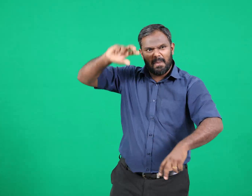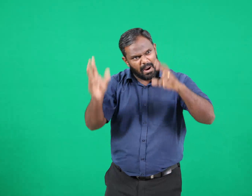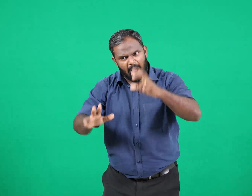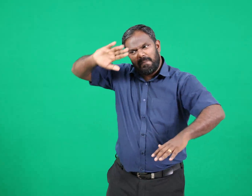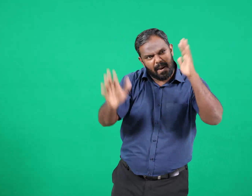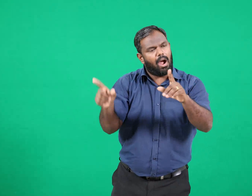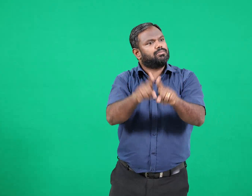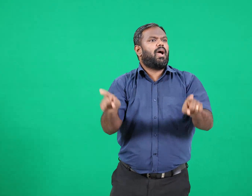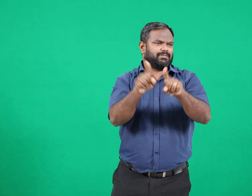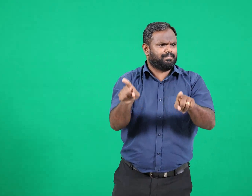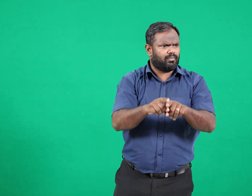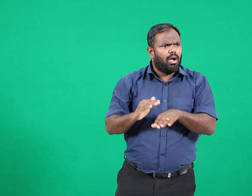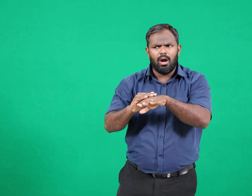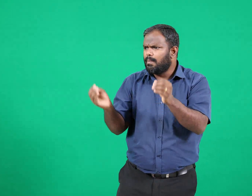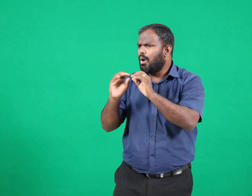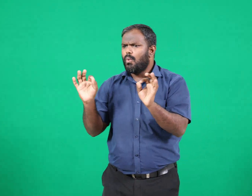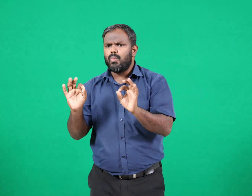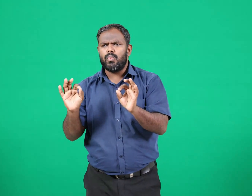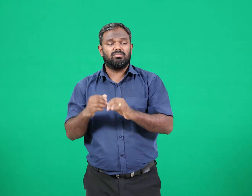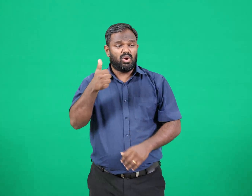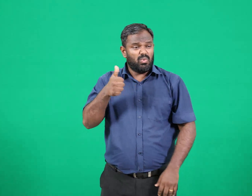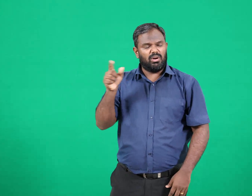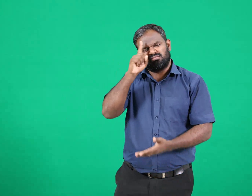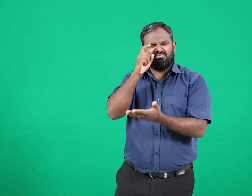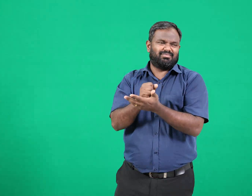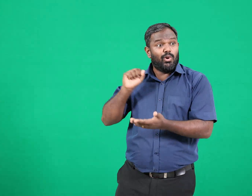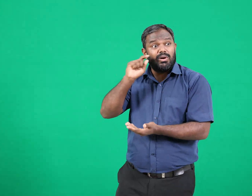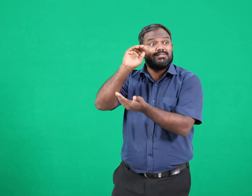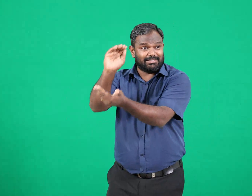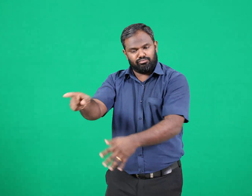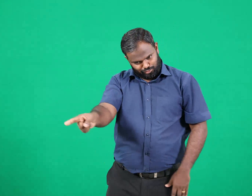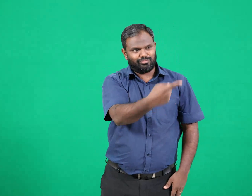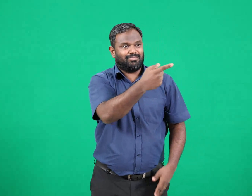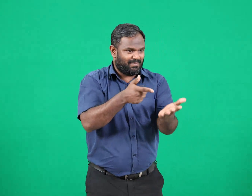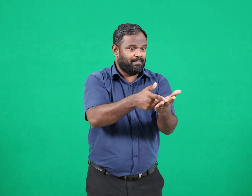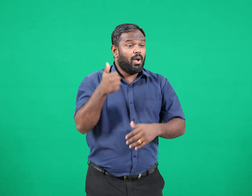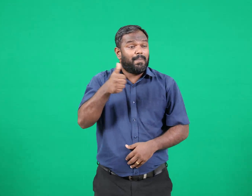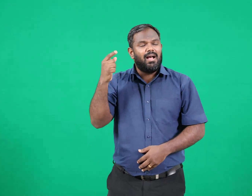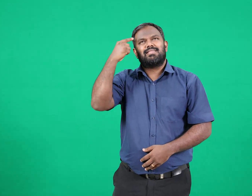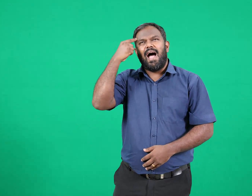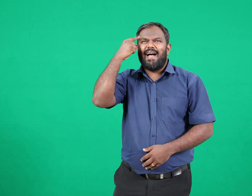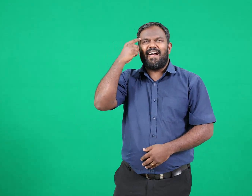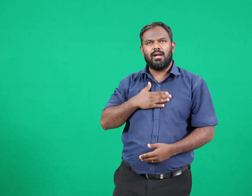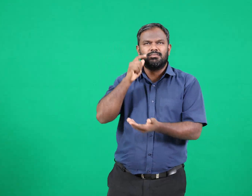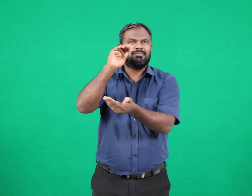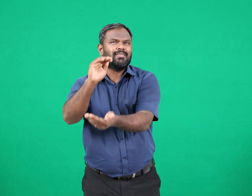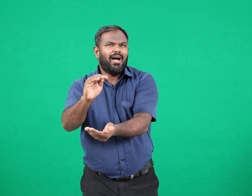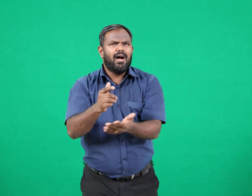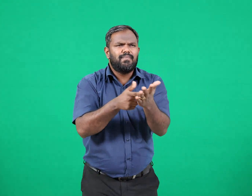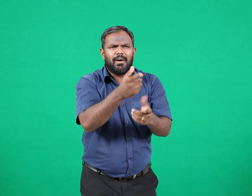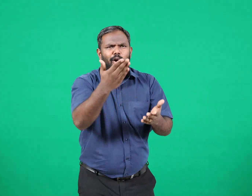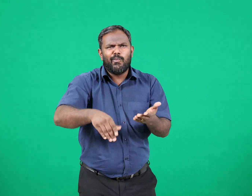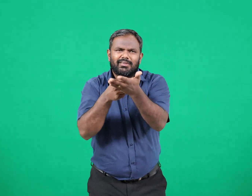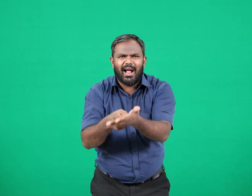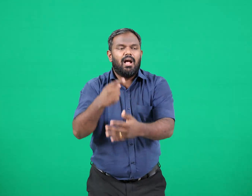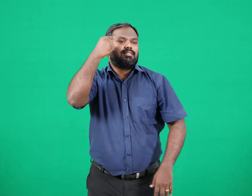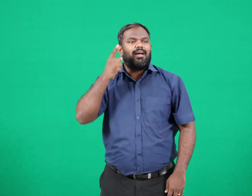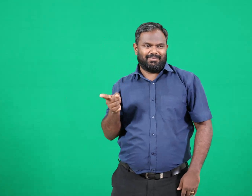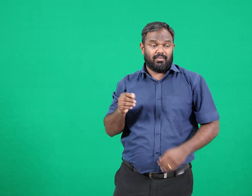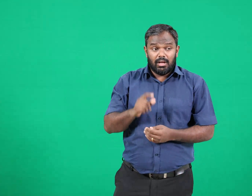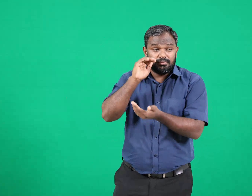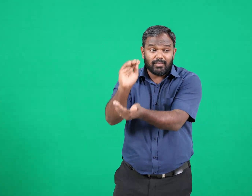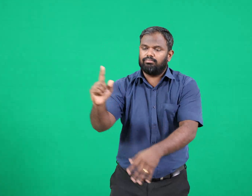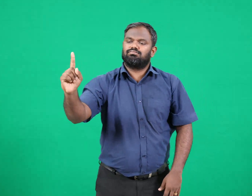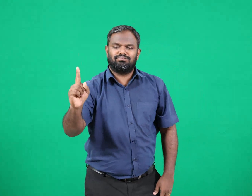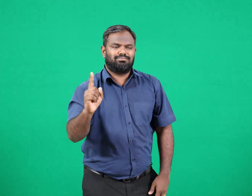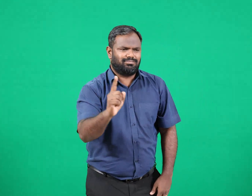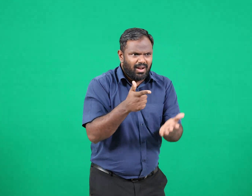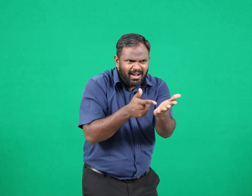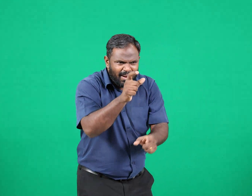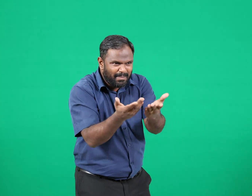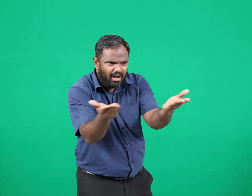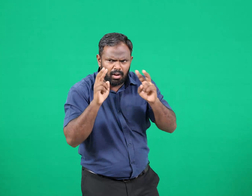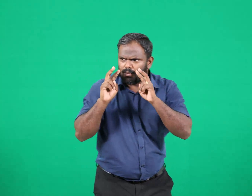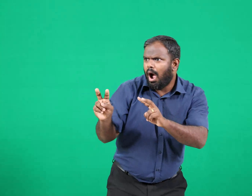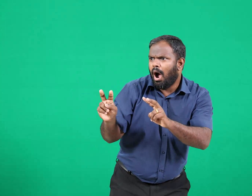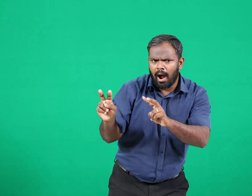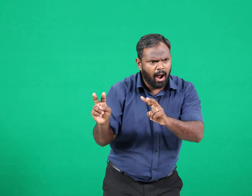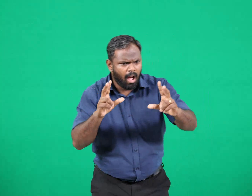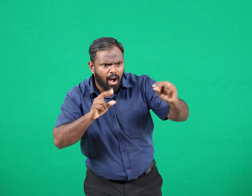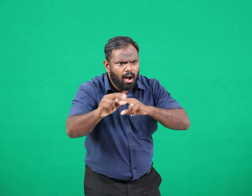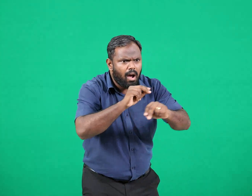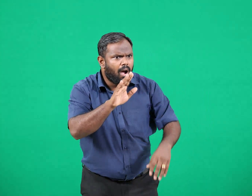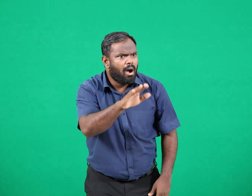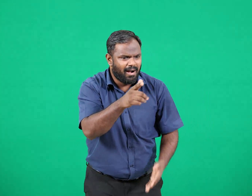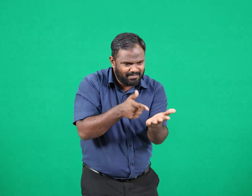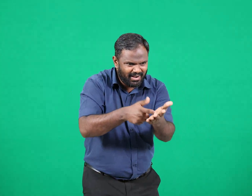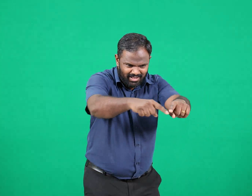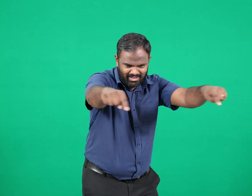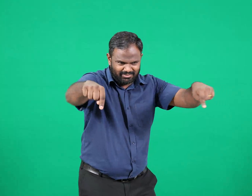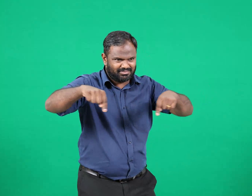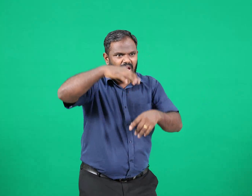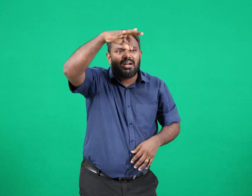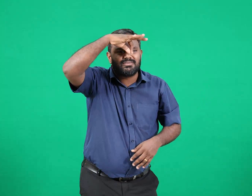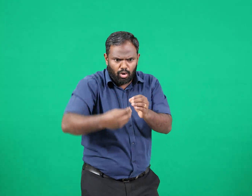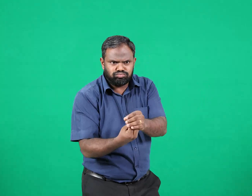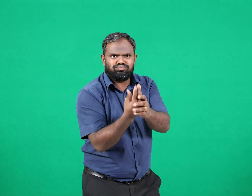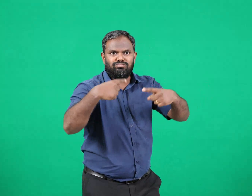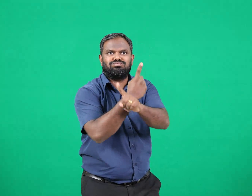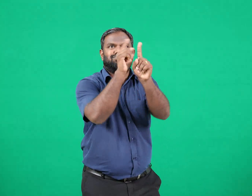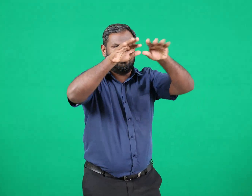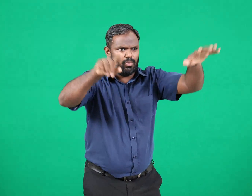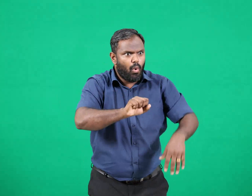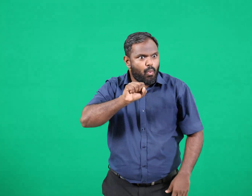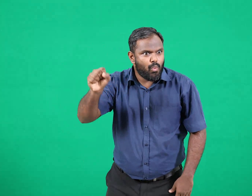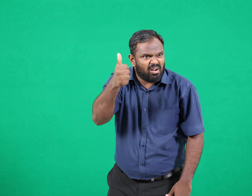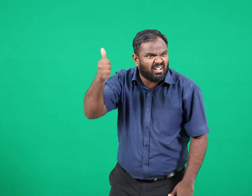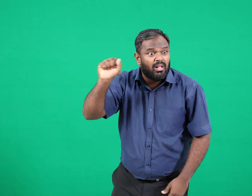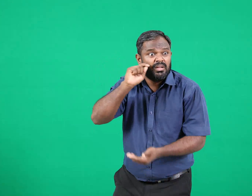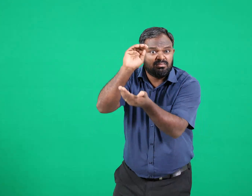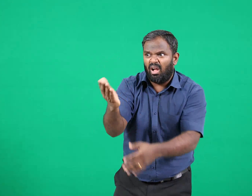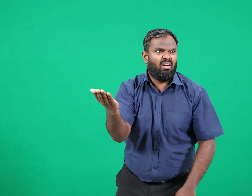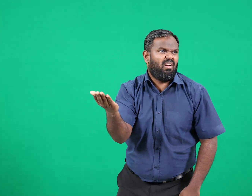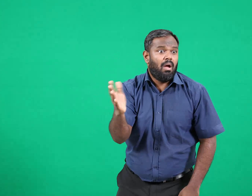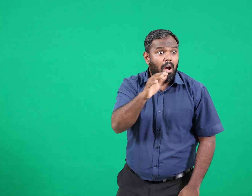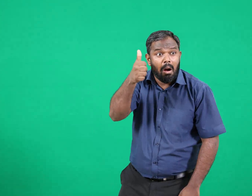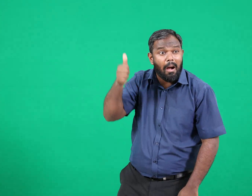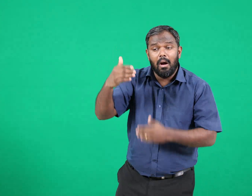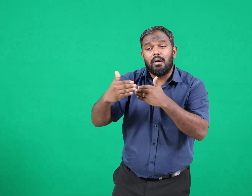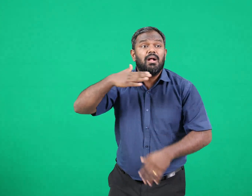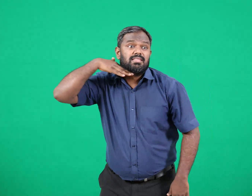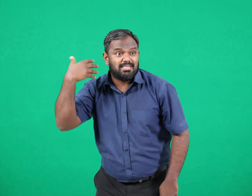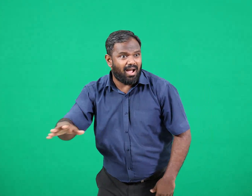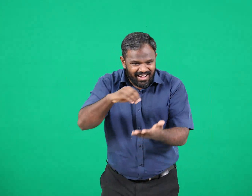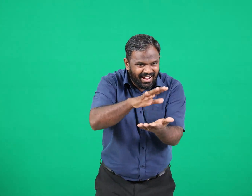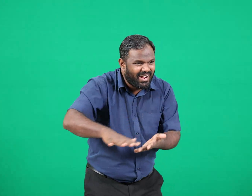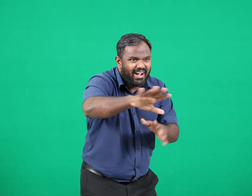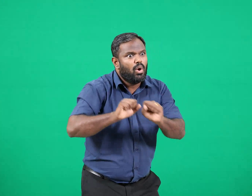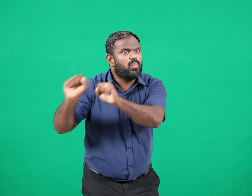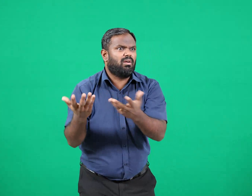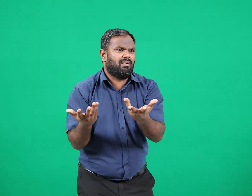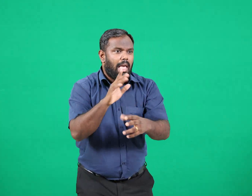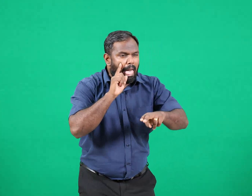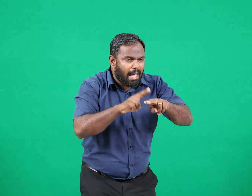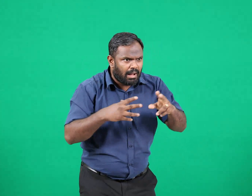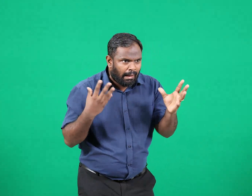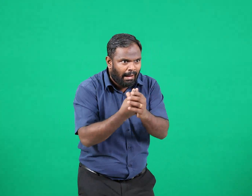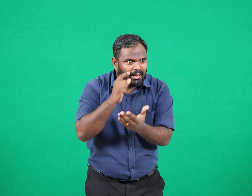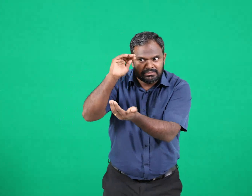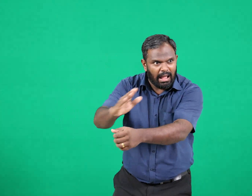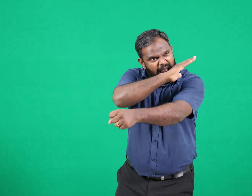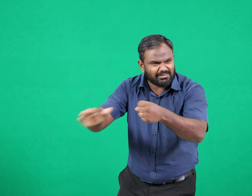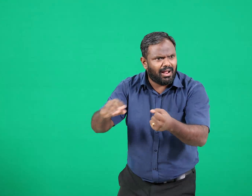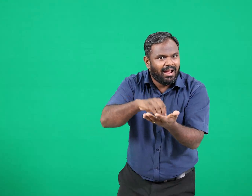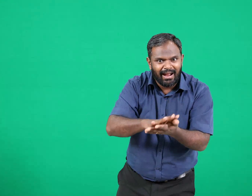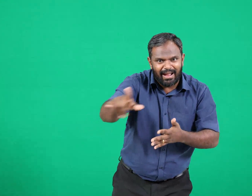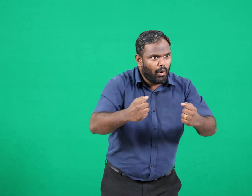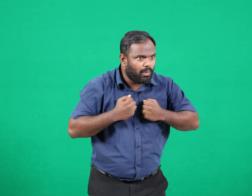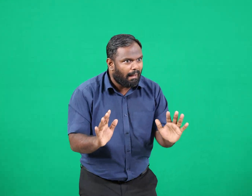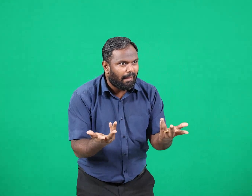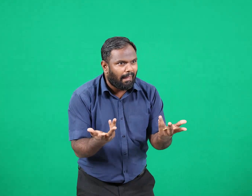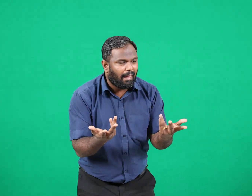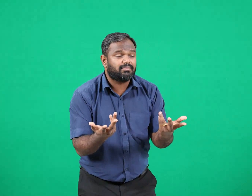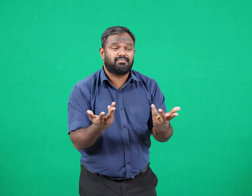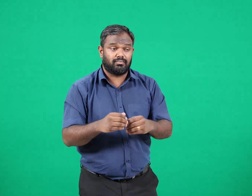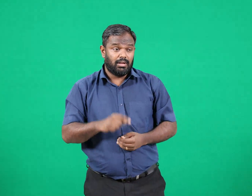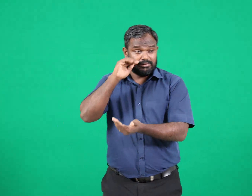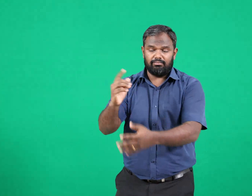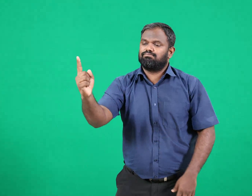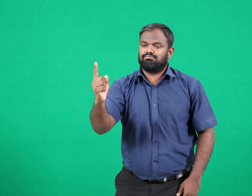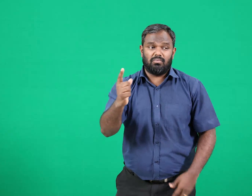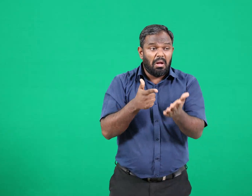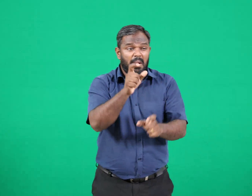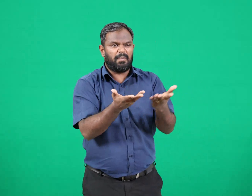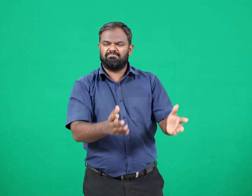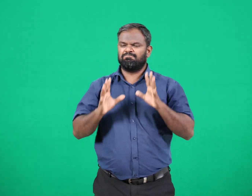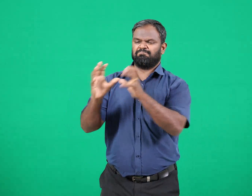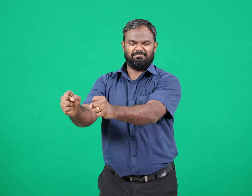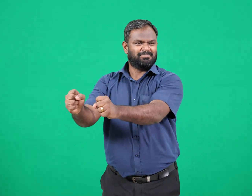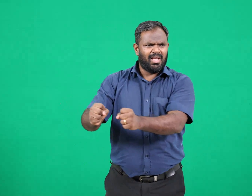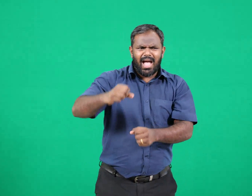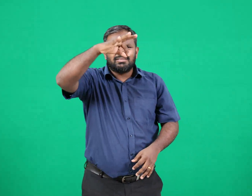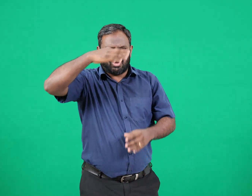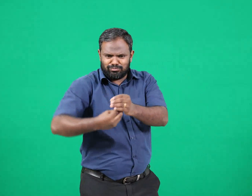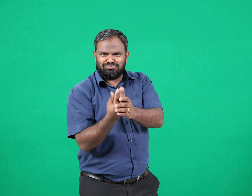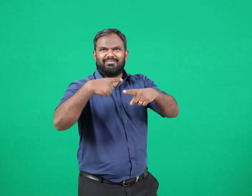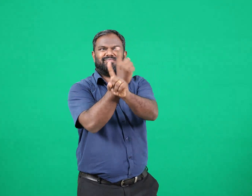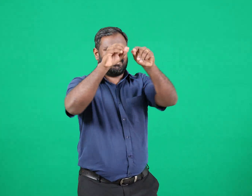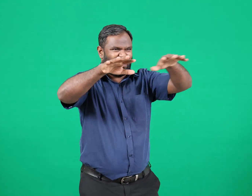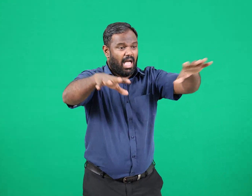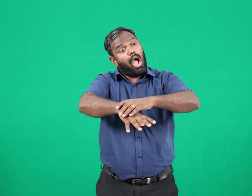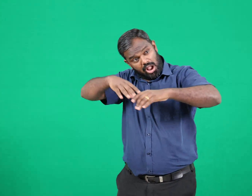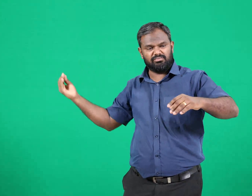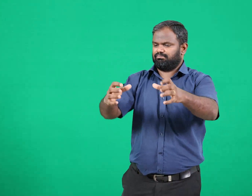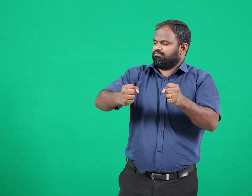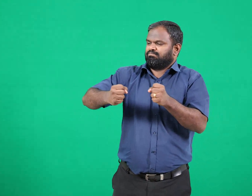But when the tenants saw the son, they said to one another, ' This is the heir. Come, let us kill him and take his inheritance.' So they seized him and threw him out of the vineyard and killed him.